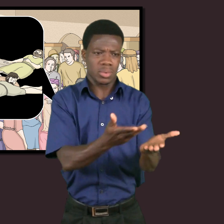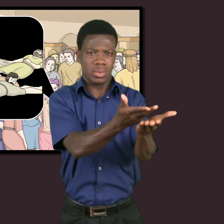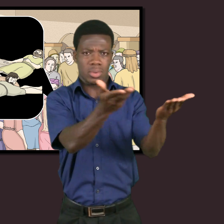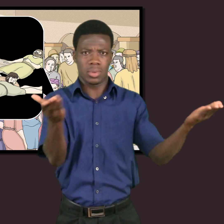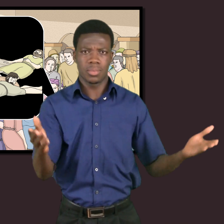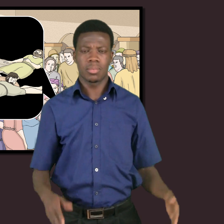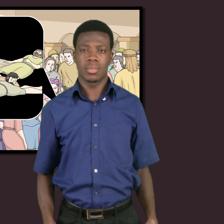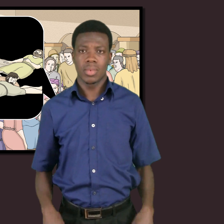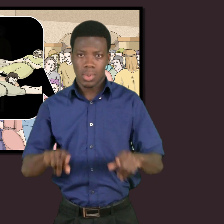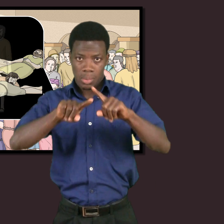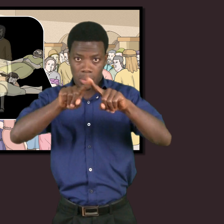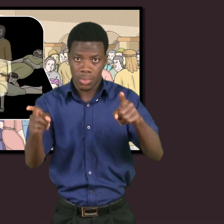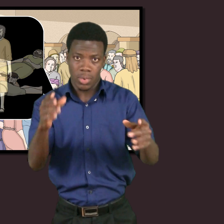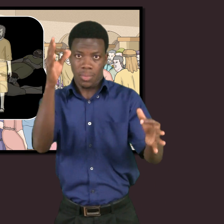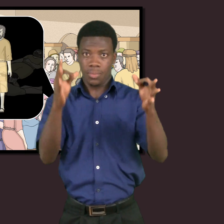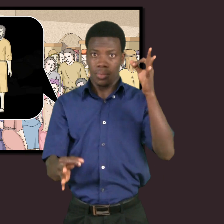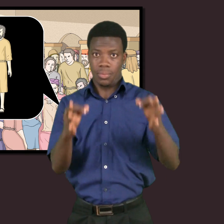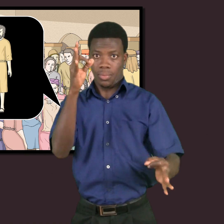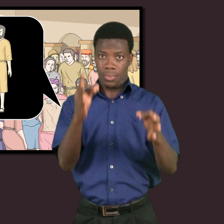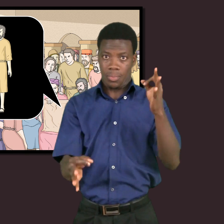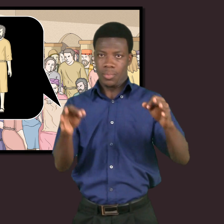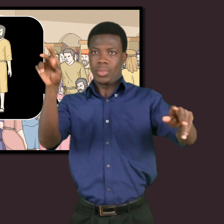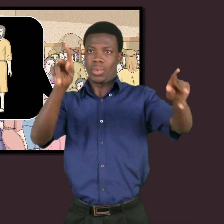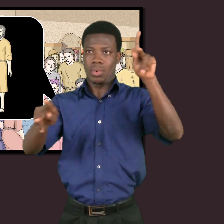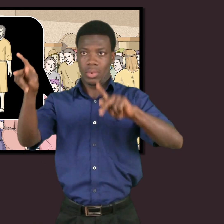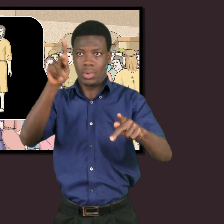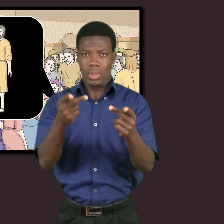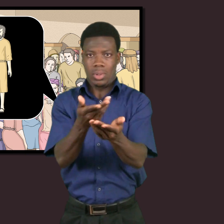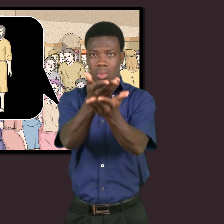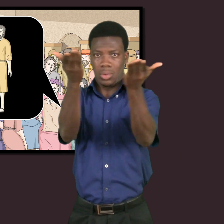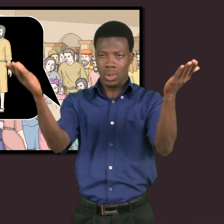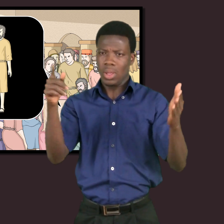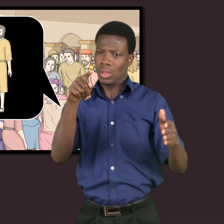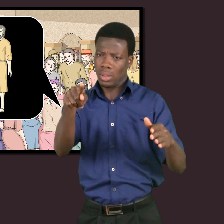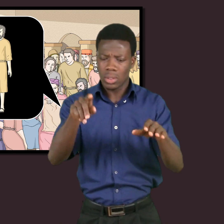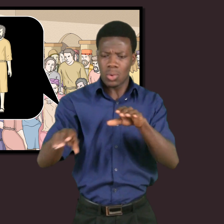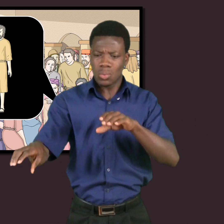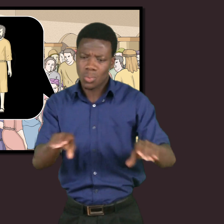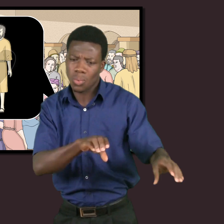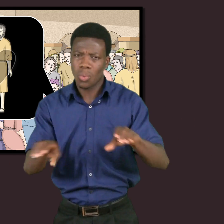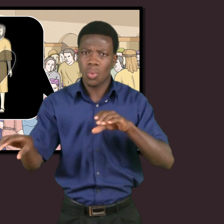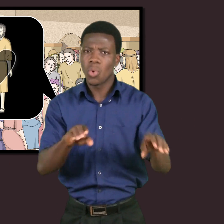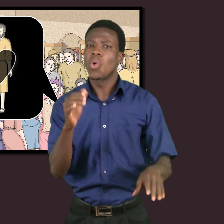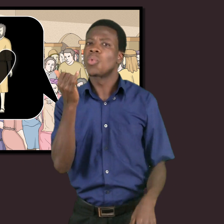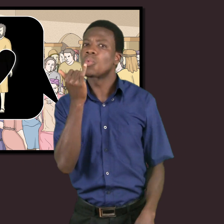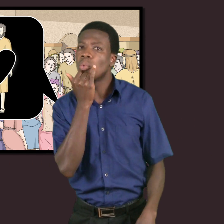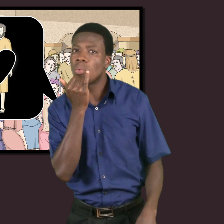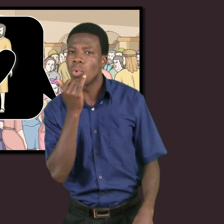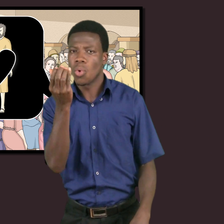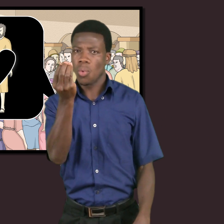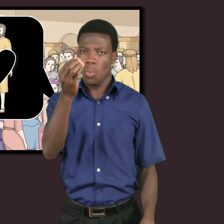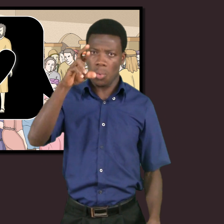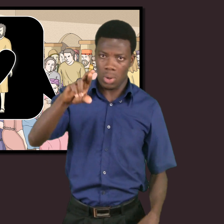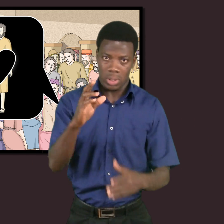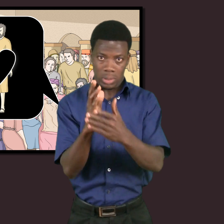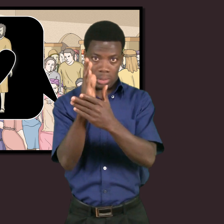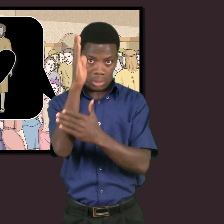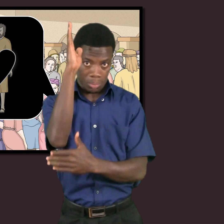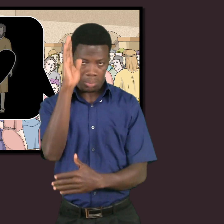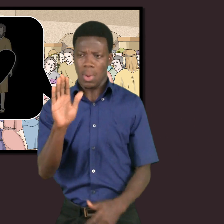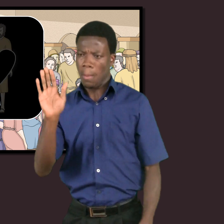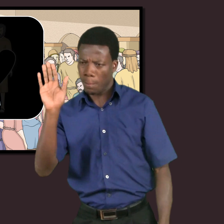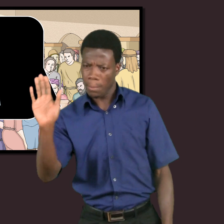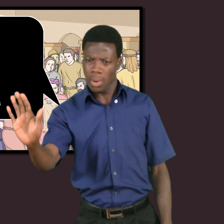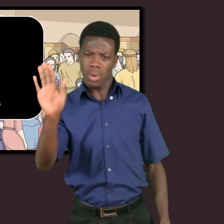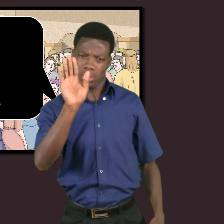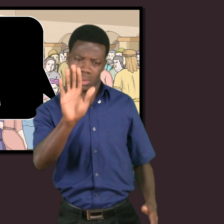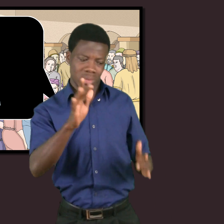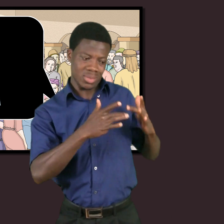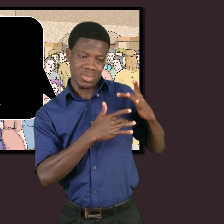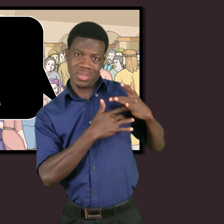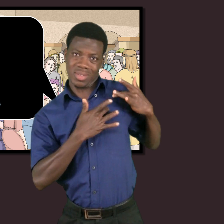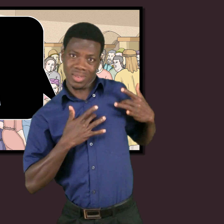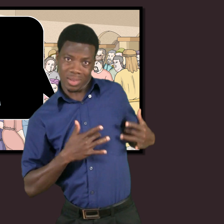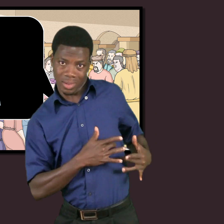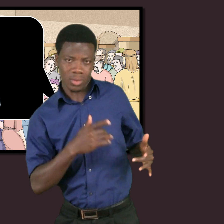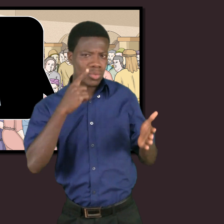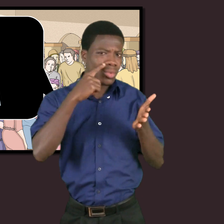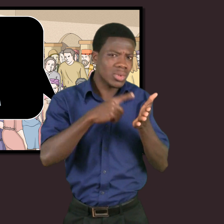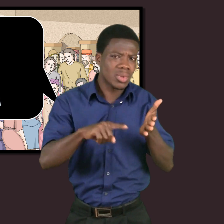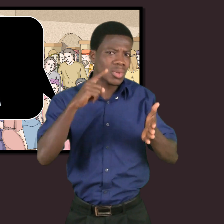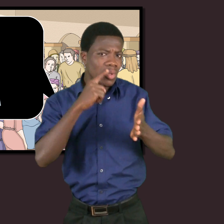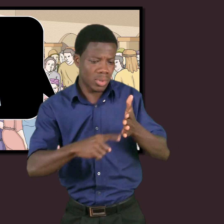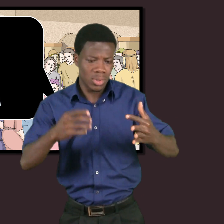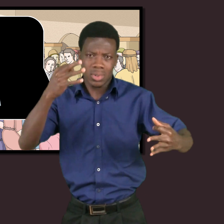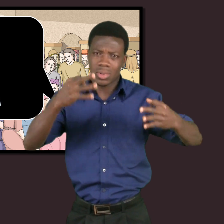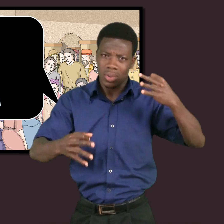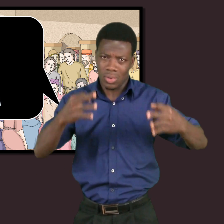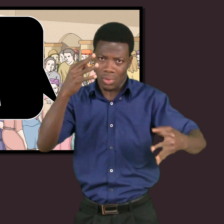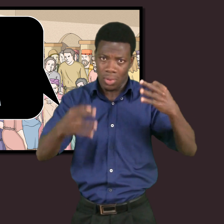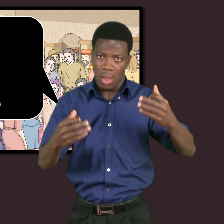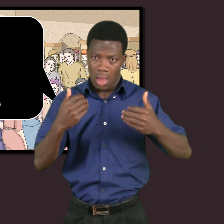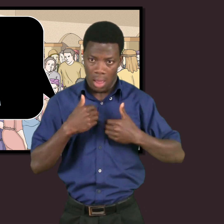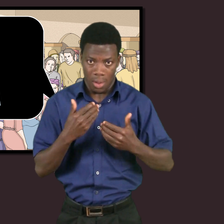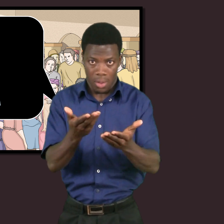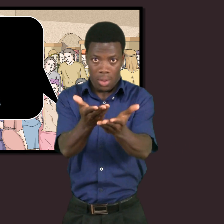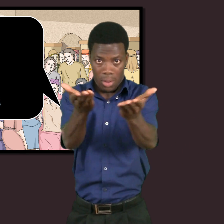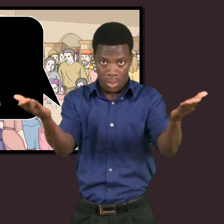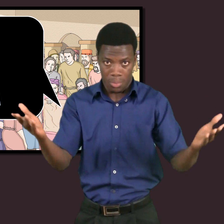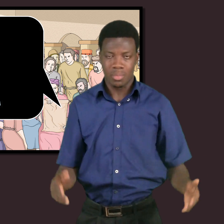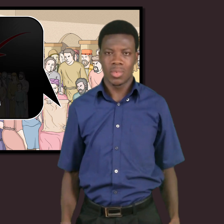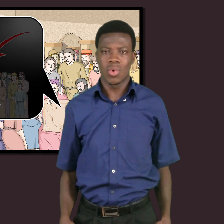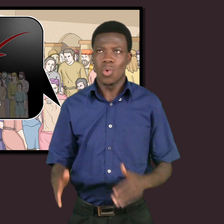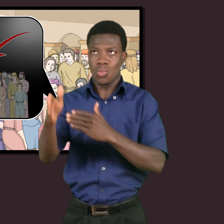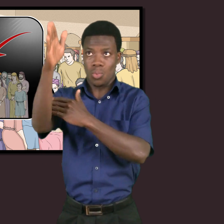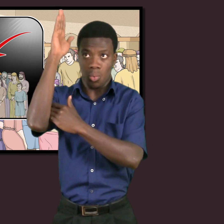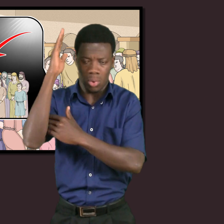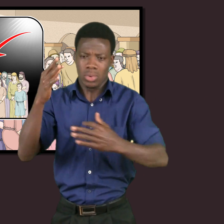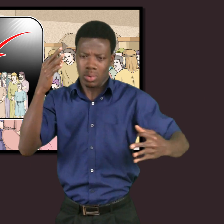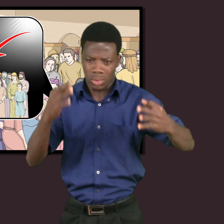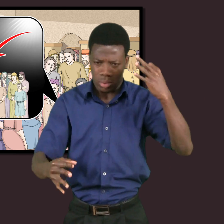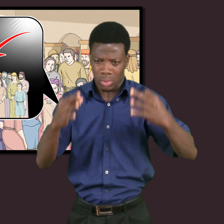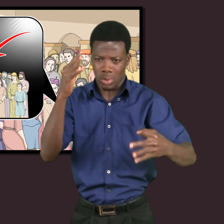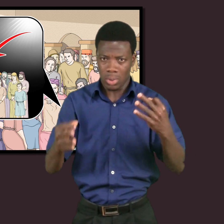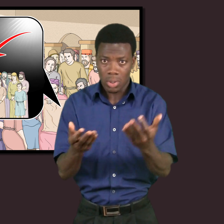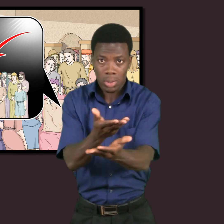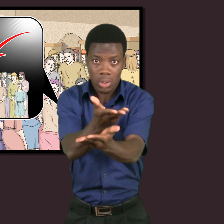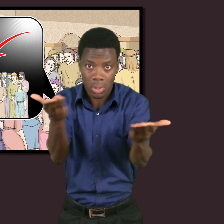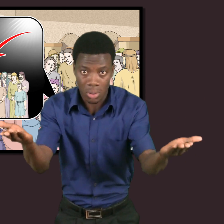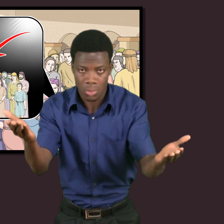Now if we judged ourselves properly, we would not come under judgment.